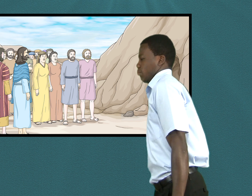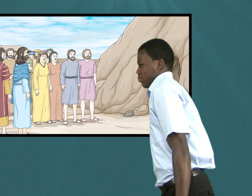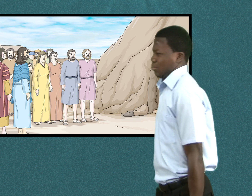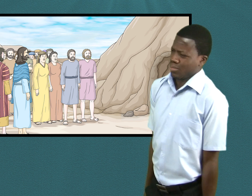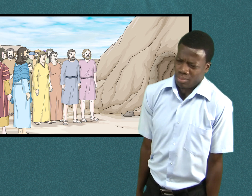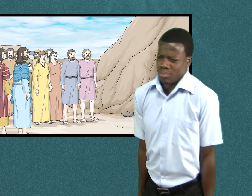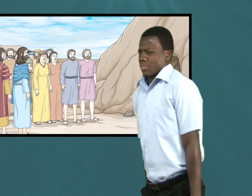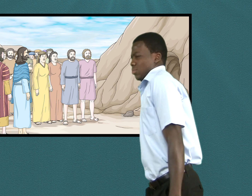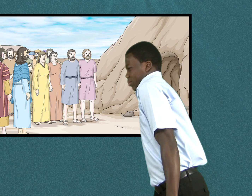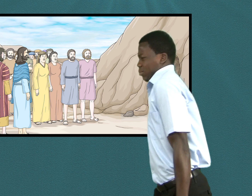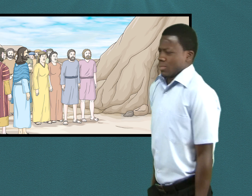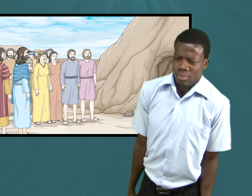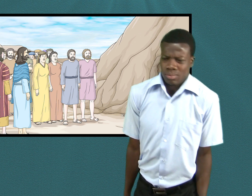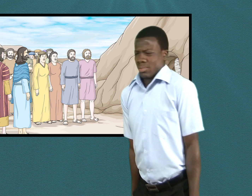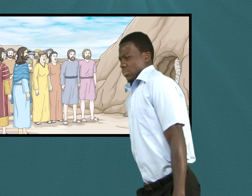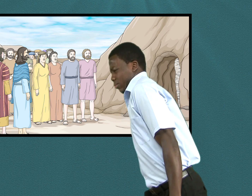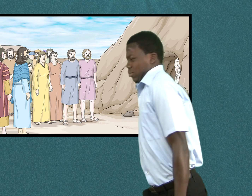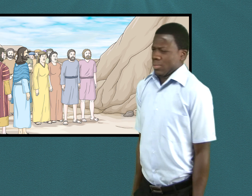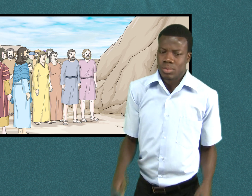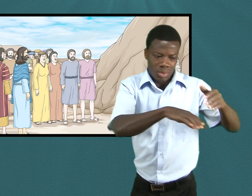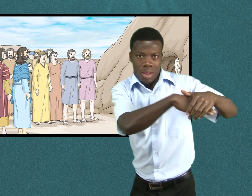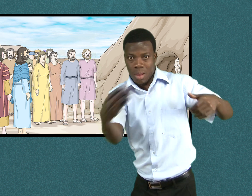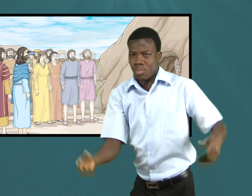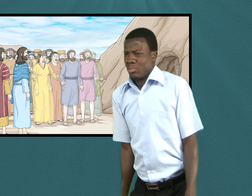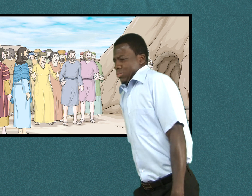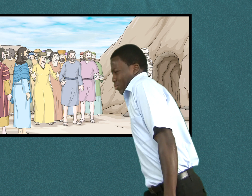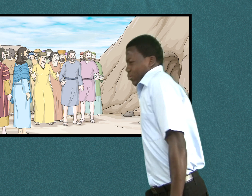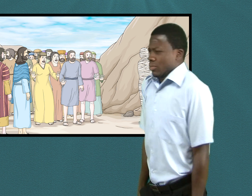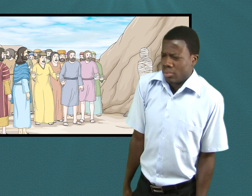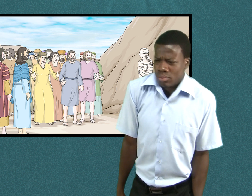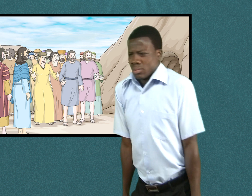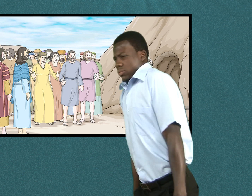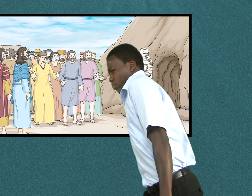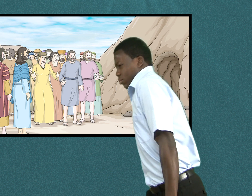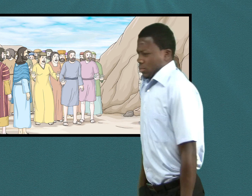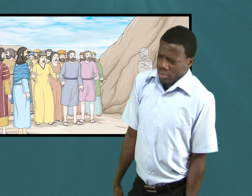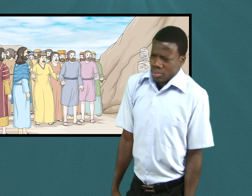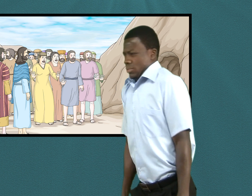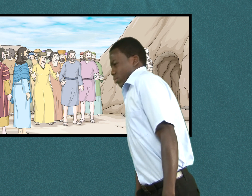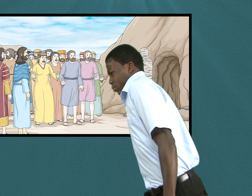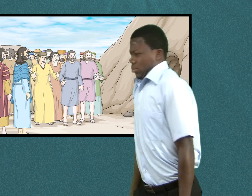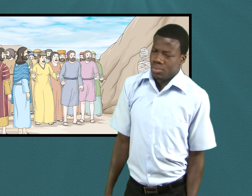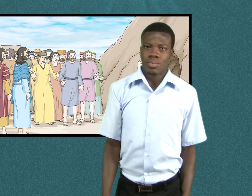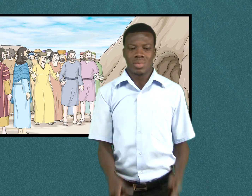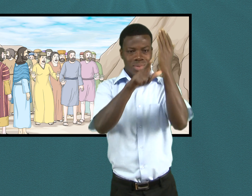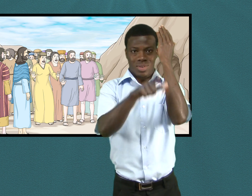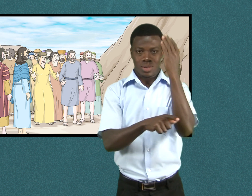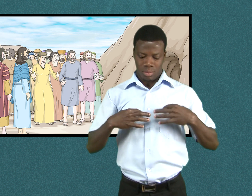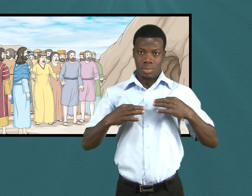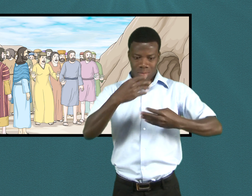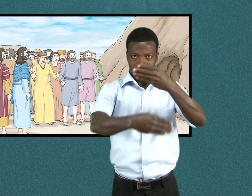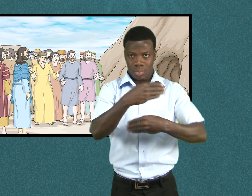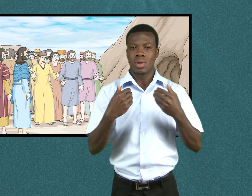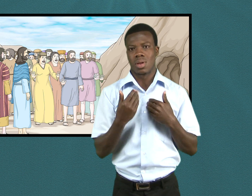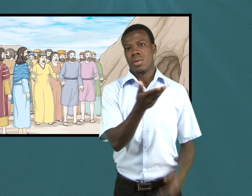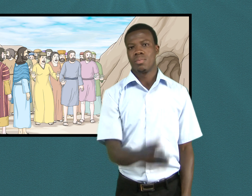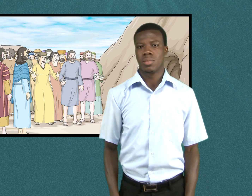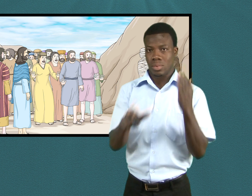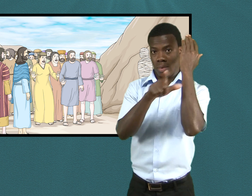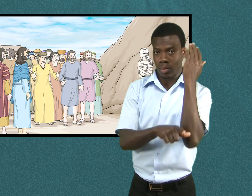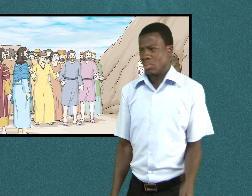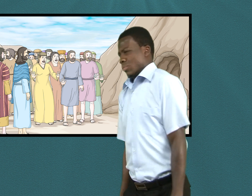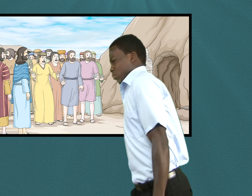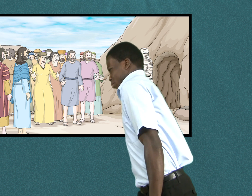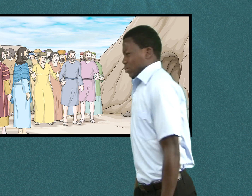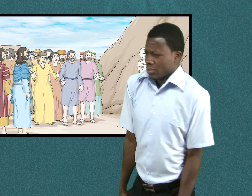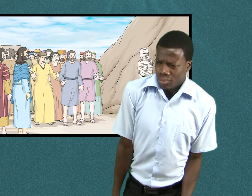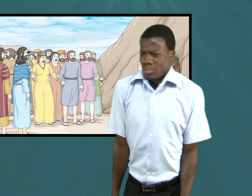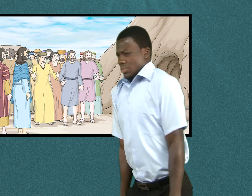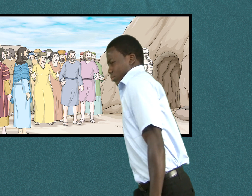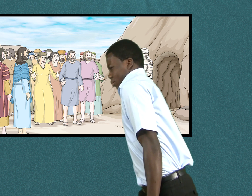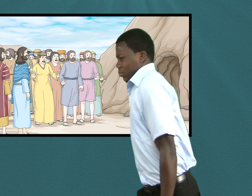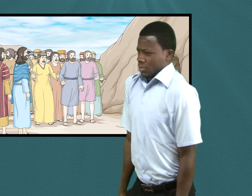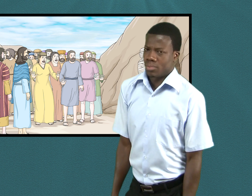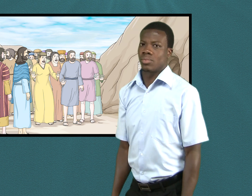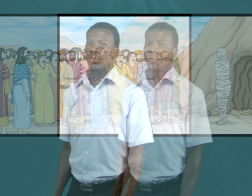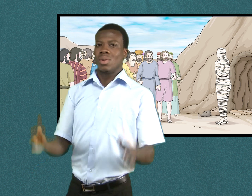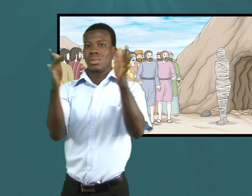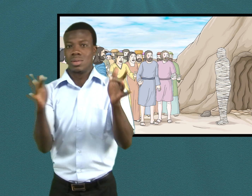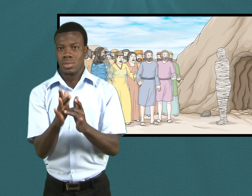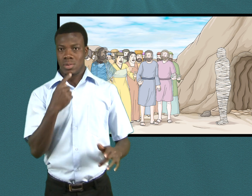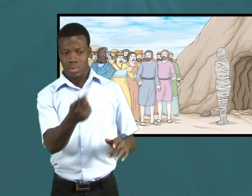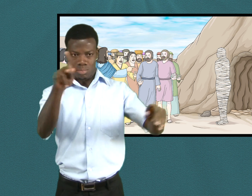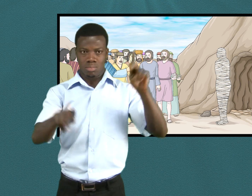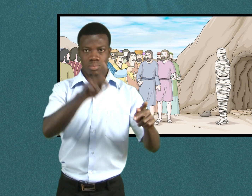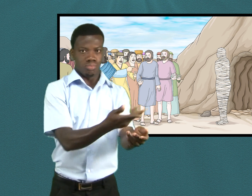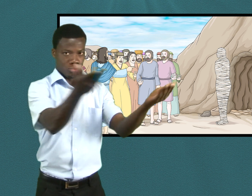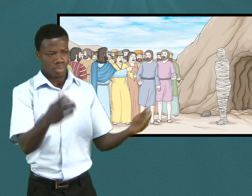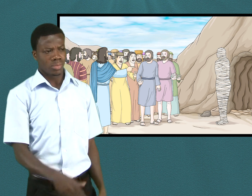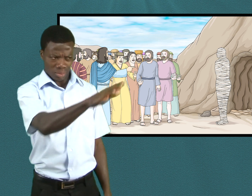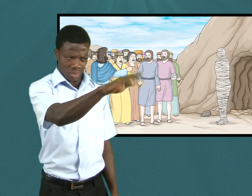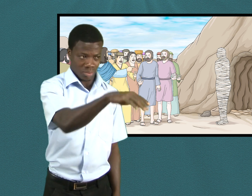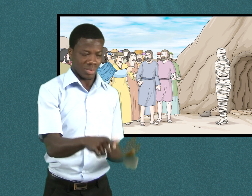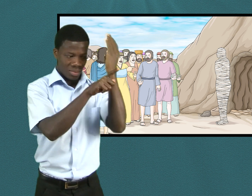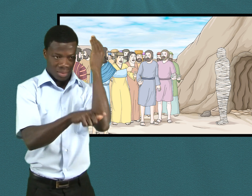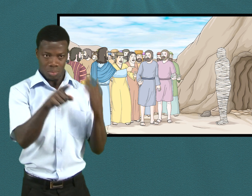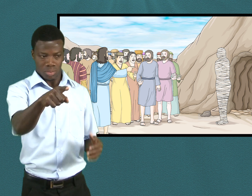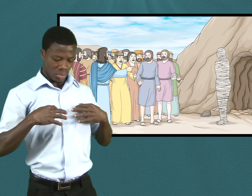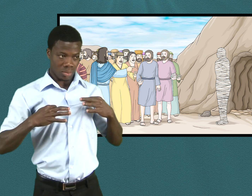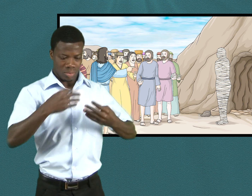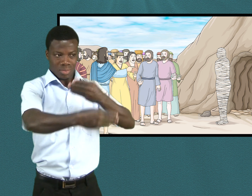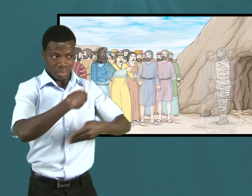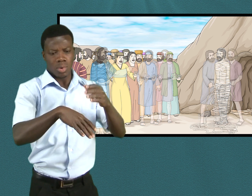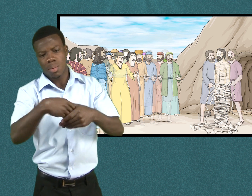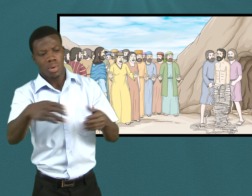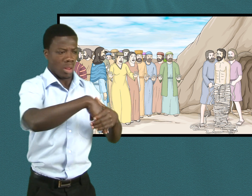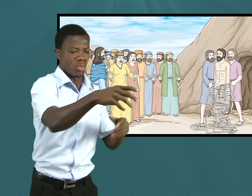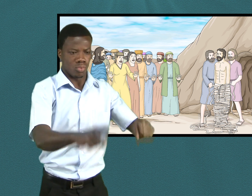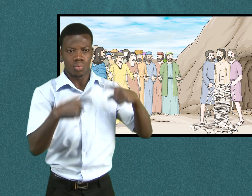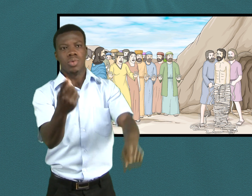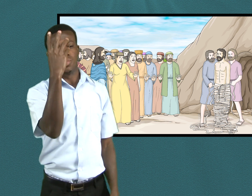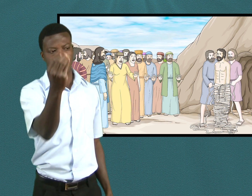The man who had been dead came out with his hands and feet bound in strips of linen, and his face wrapped in a cloth.